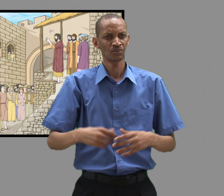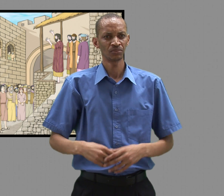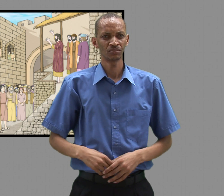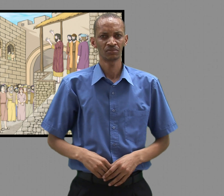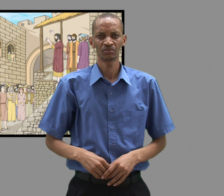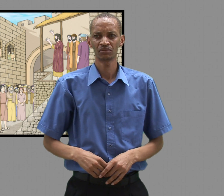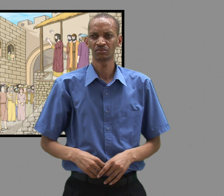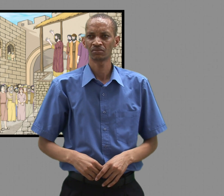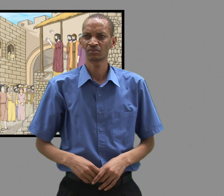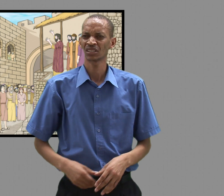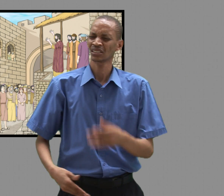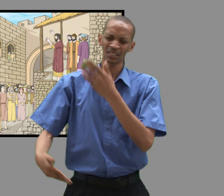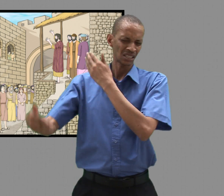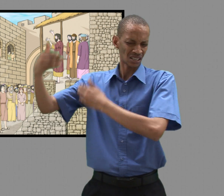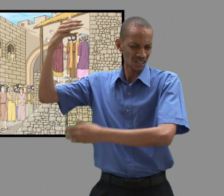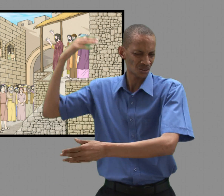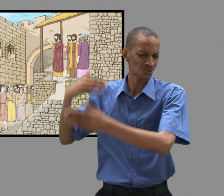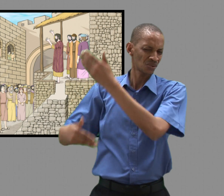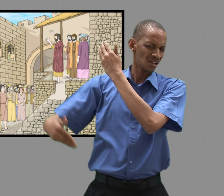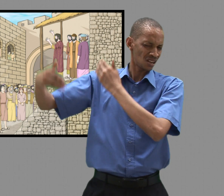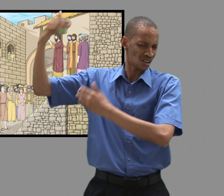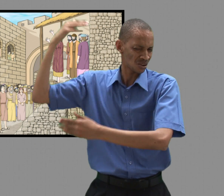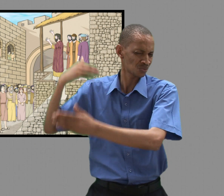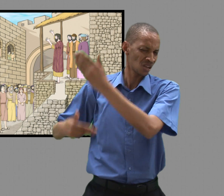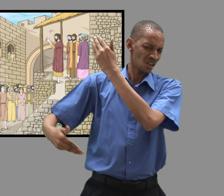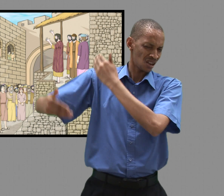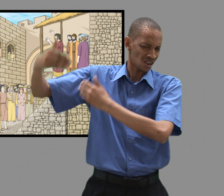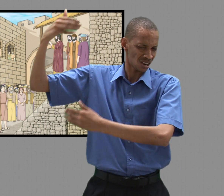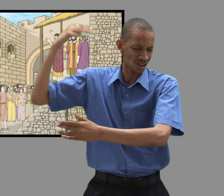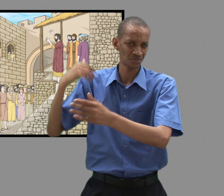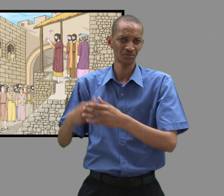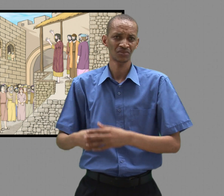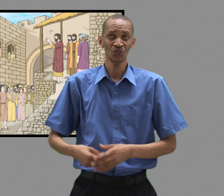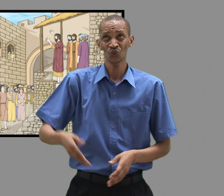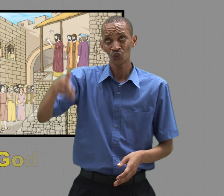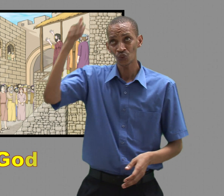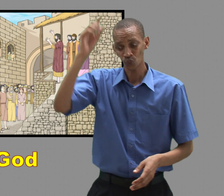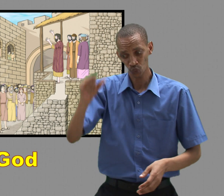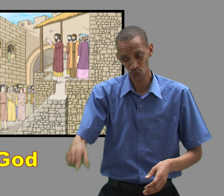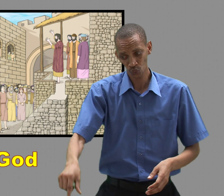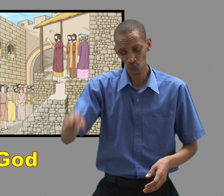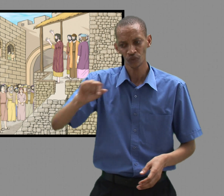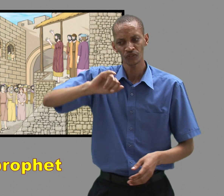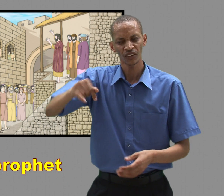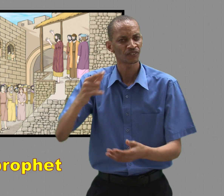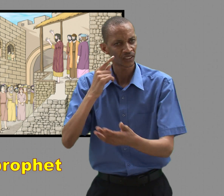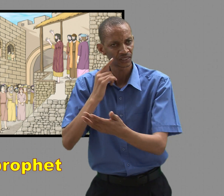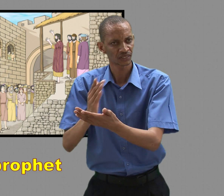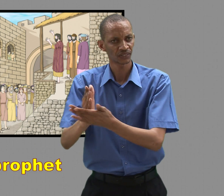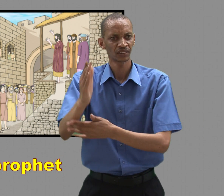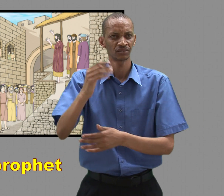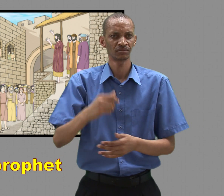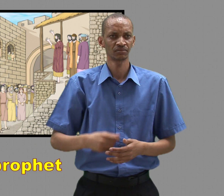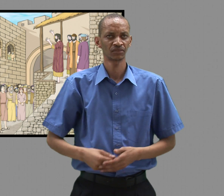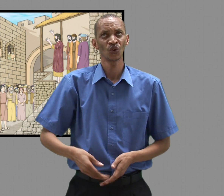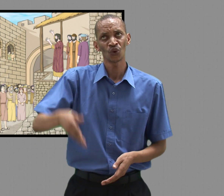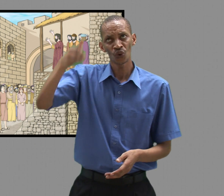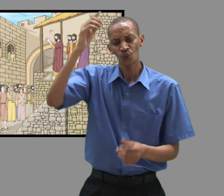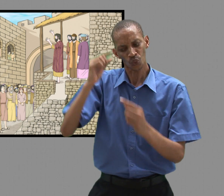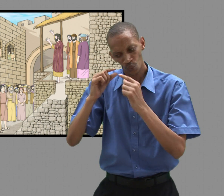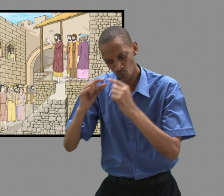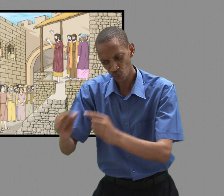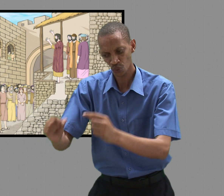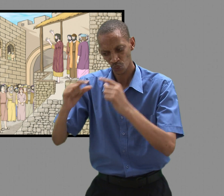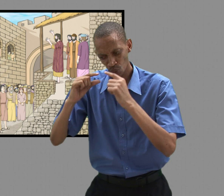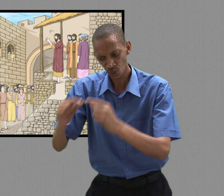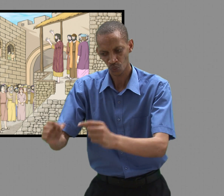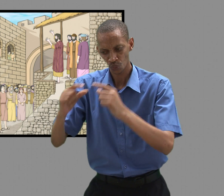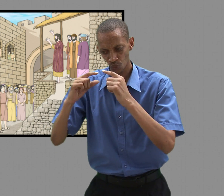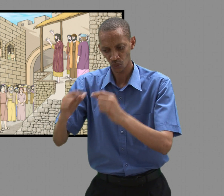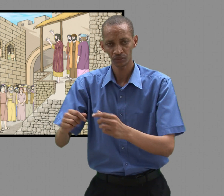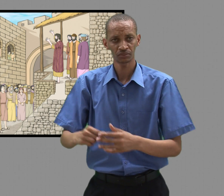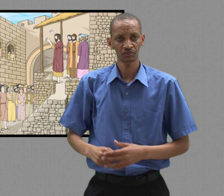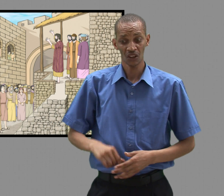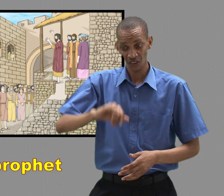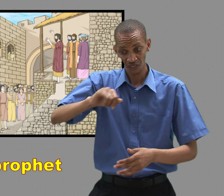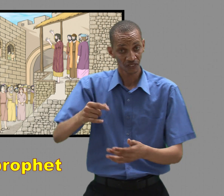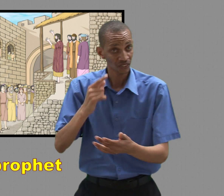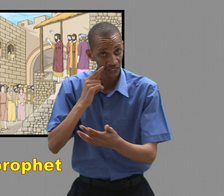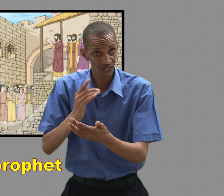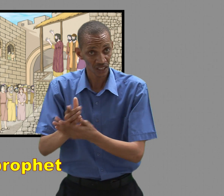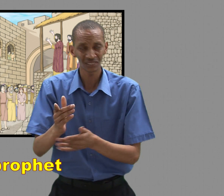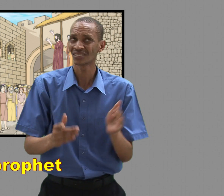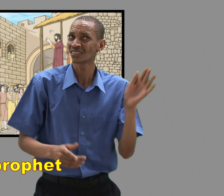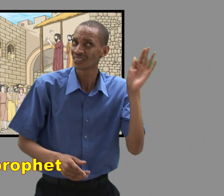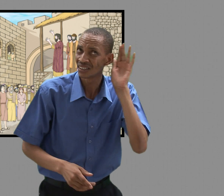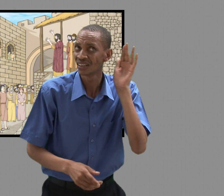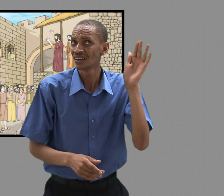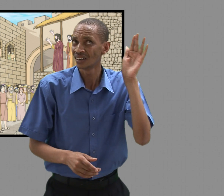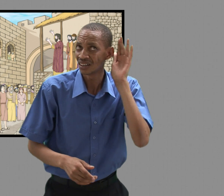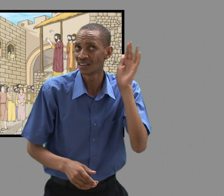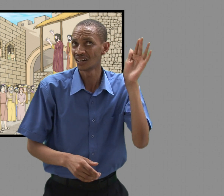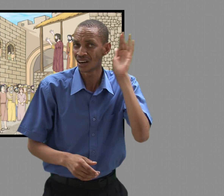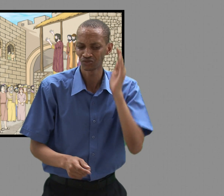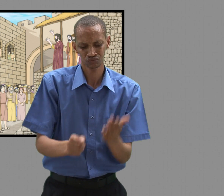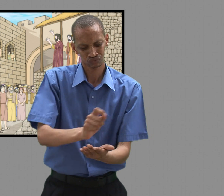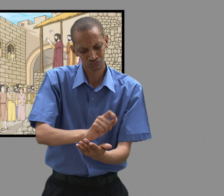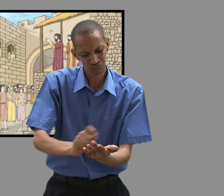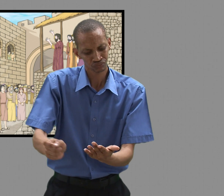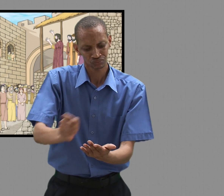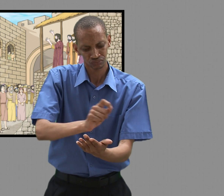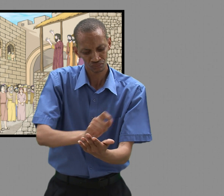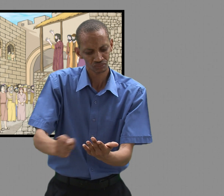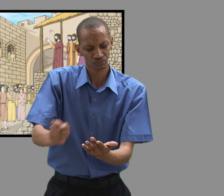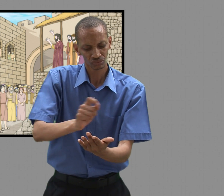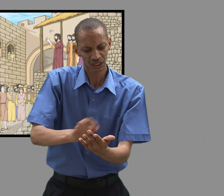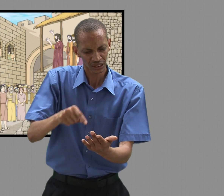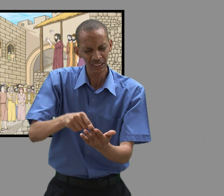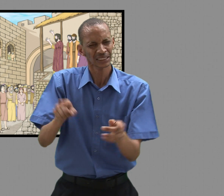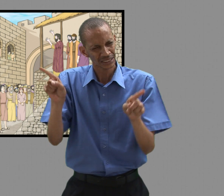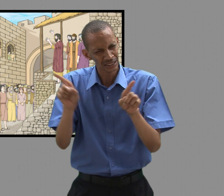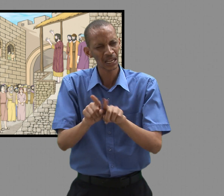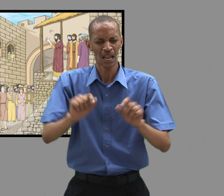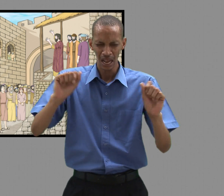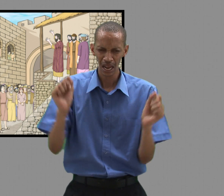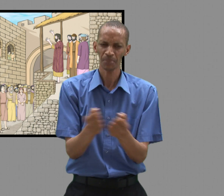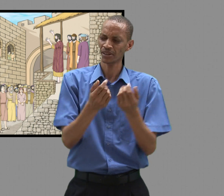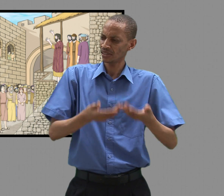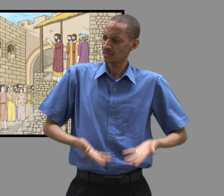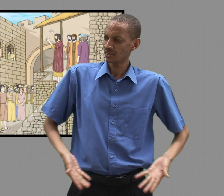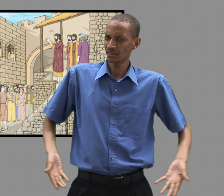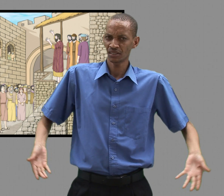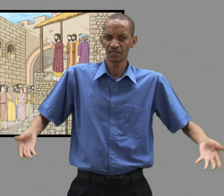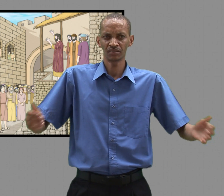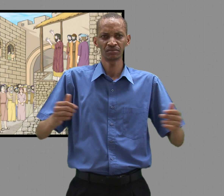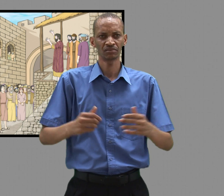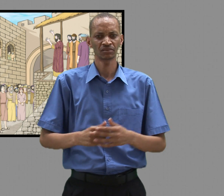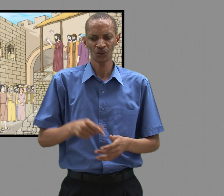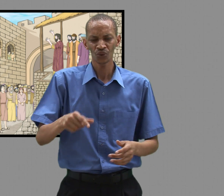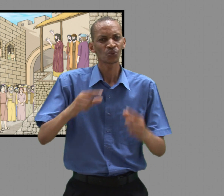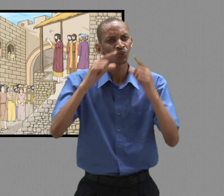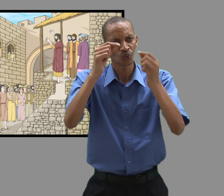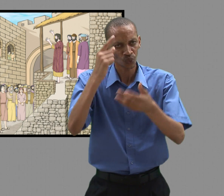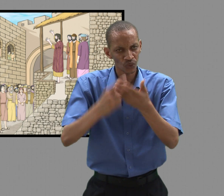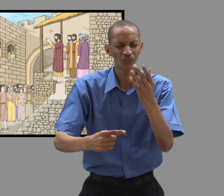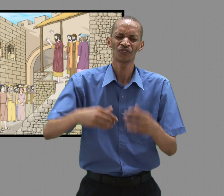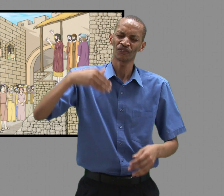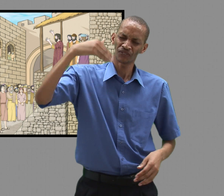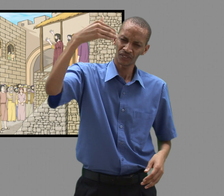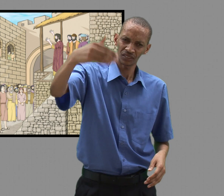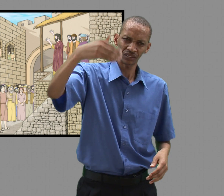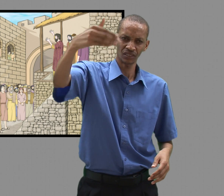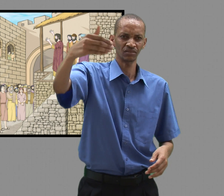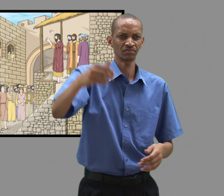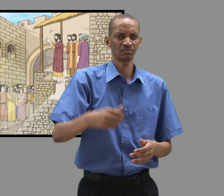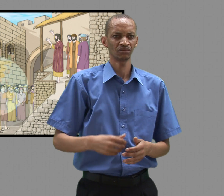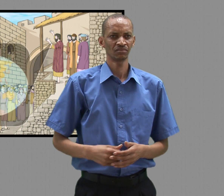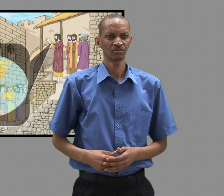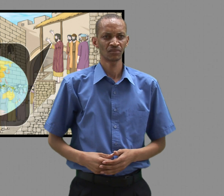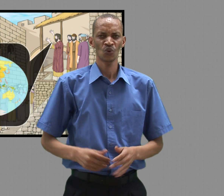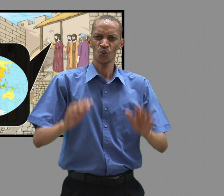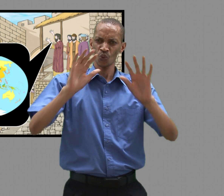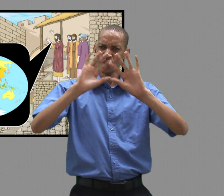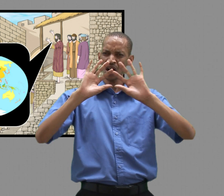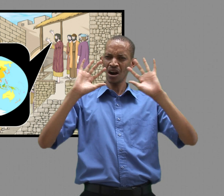These men are not drunk, as you suppose. It is only the third hour of the day!